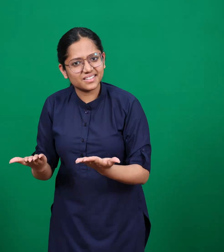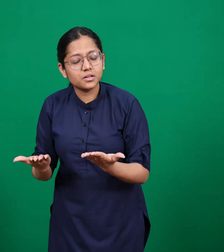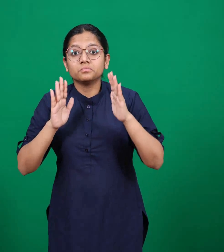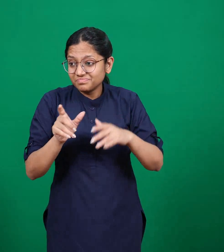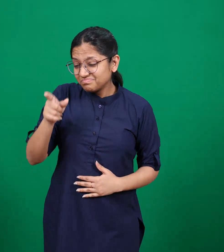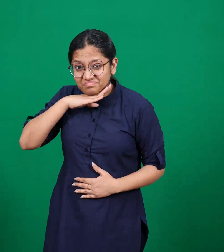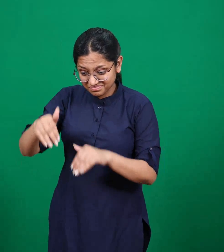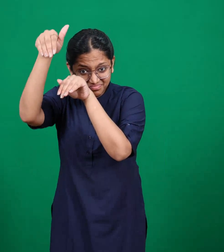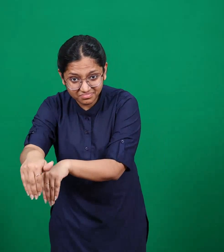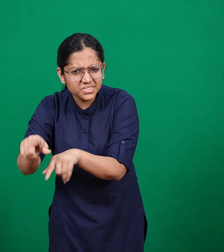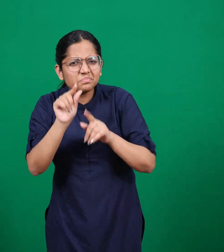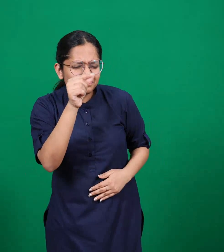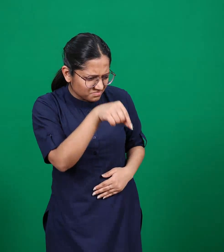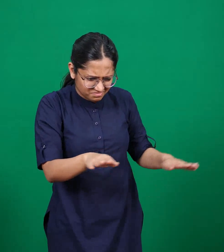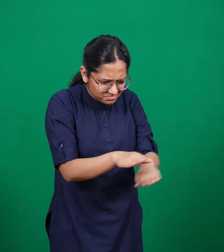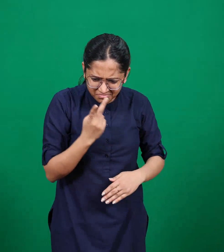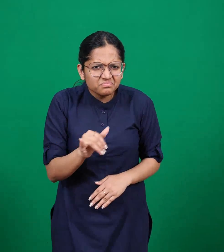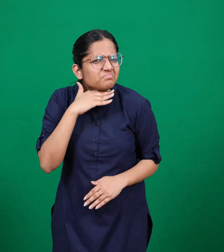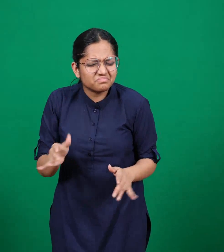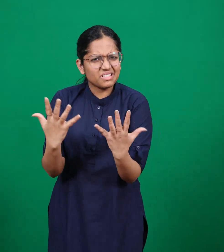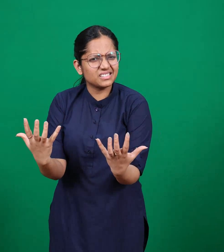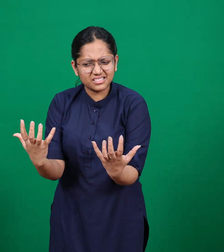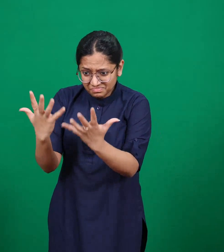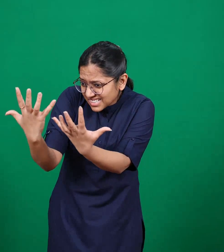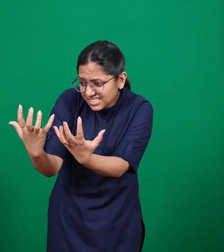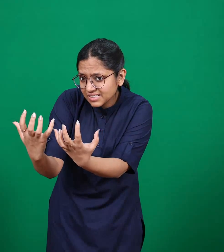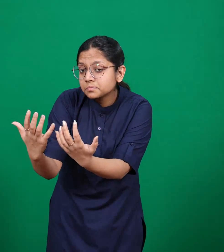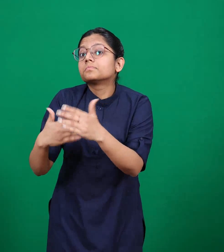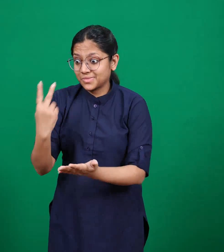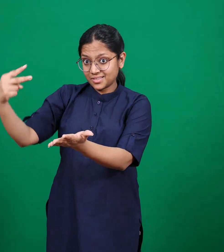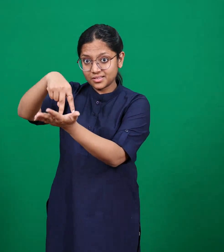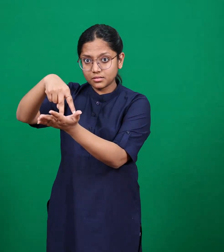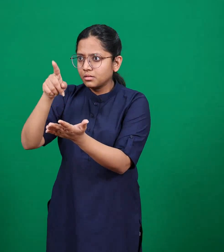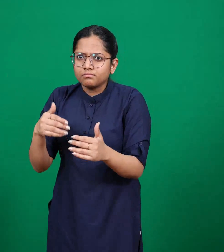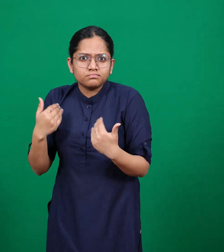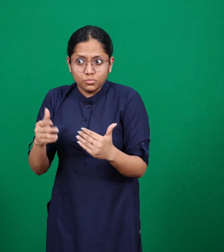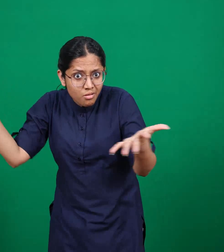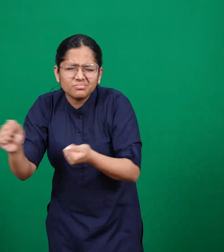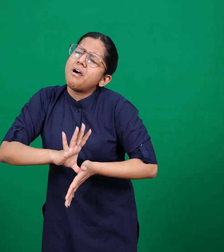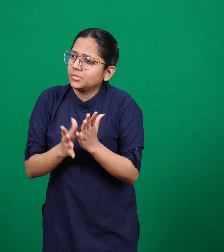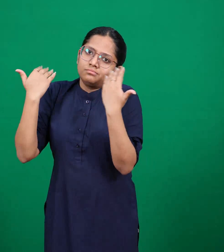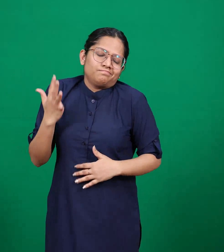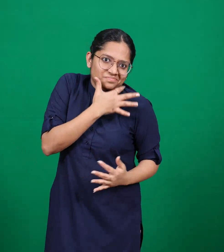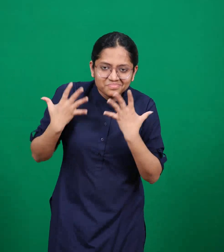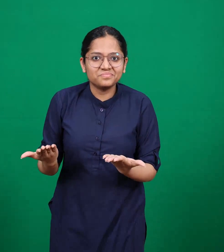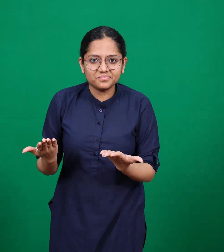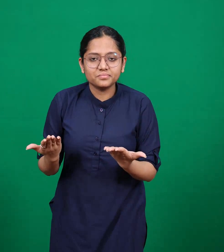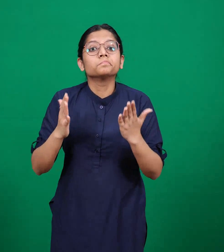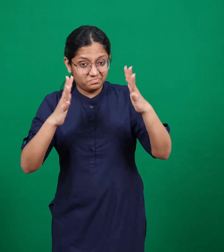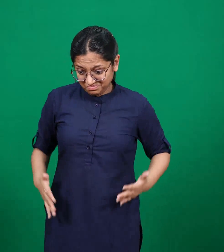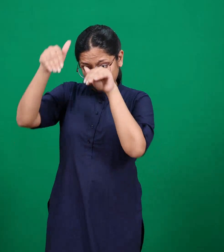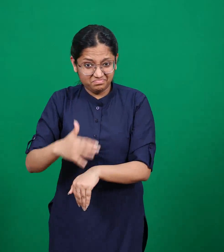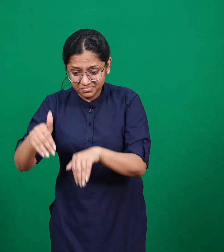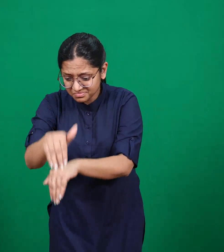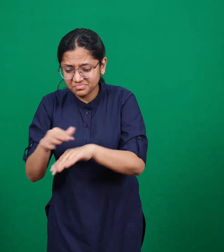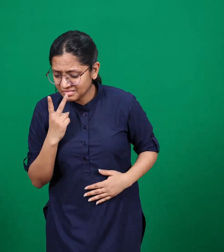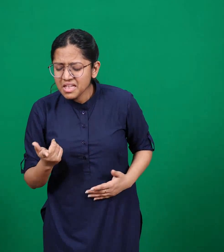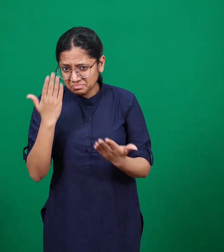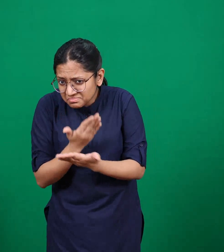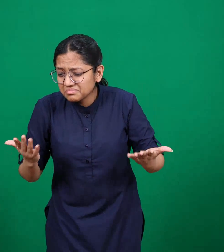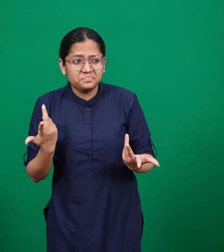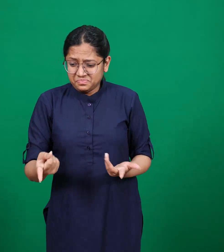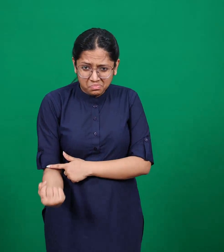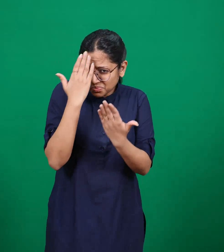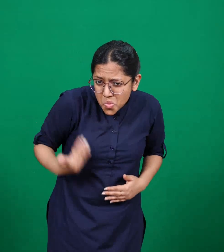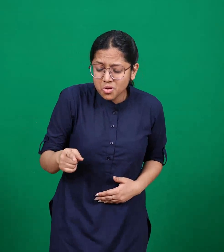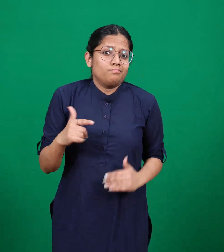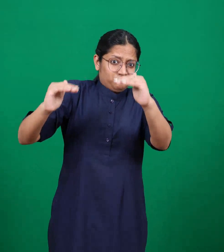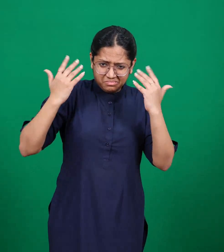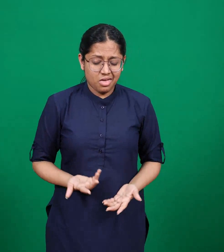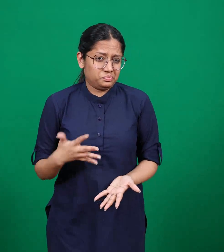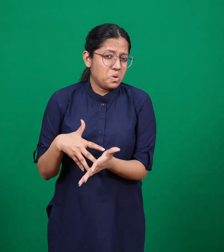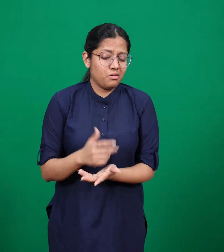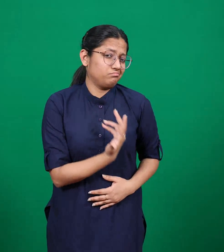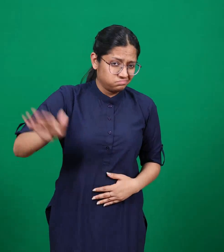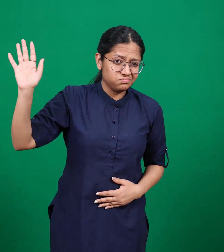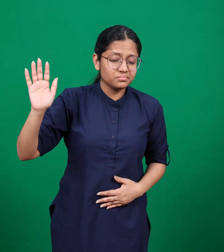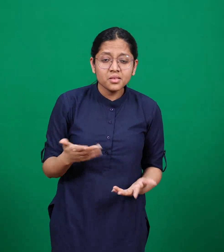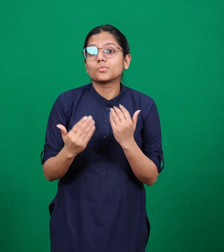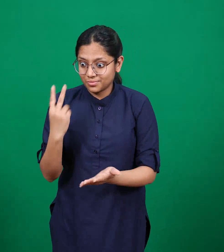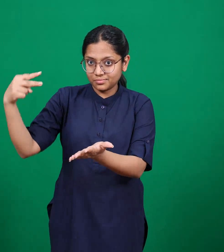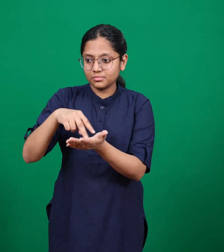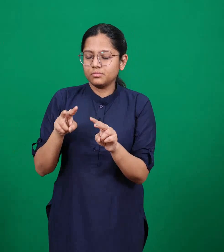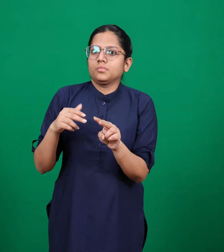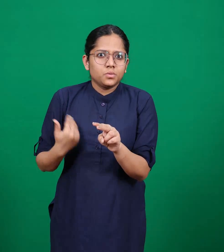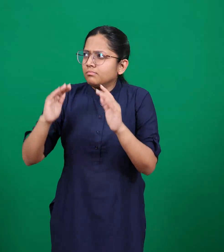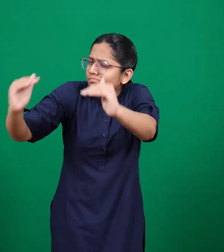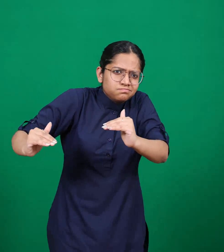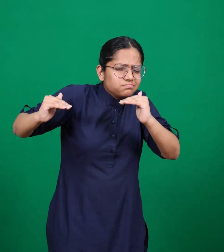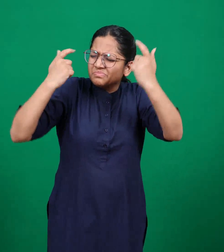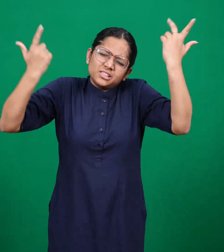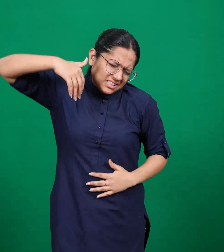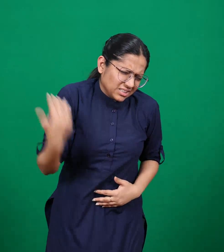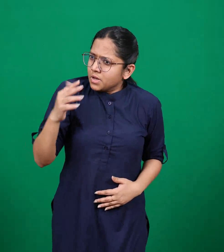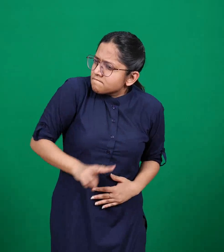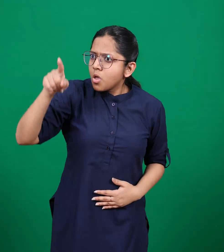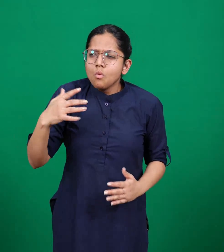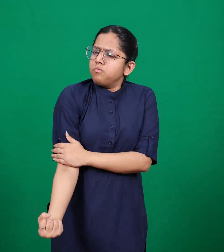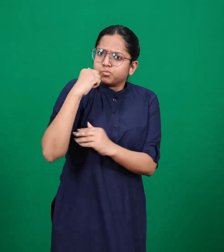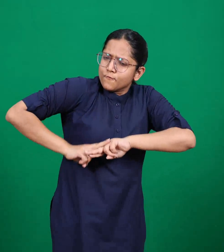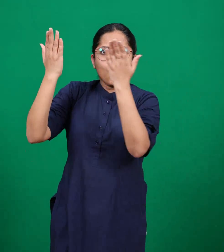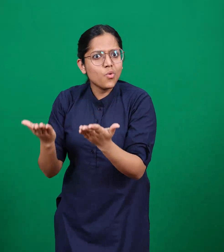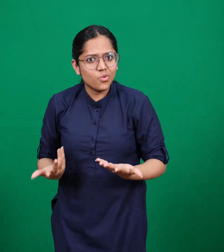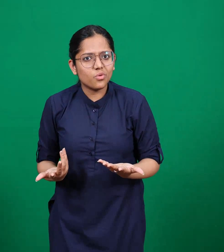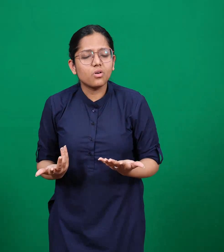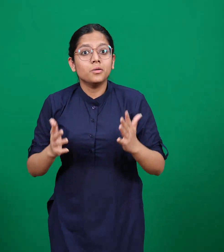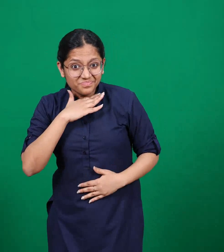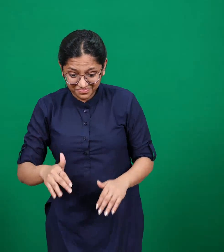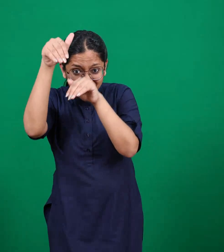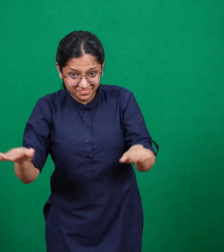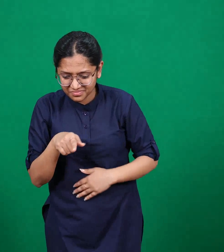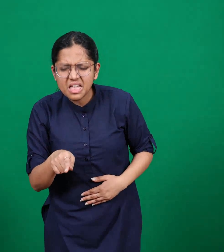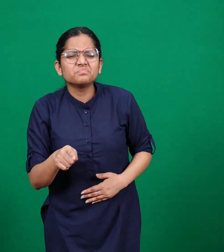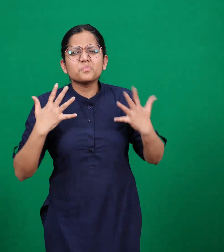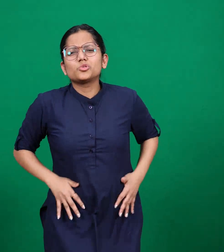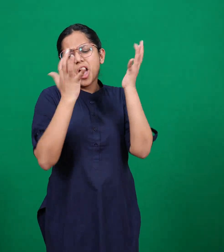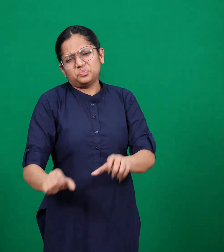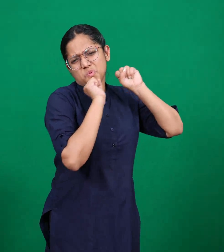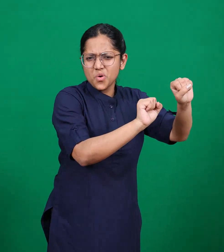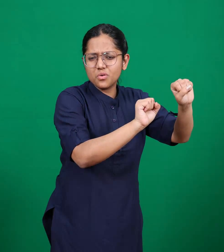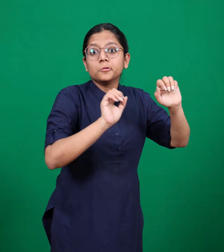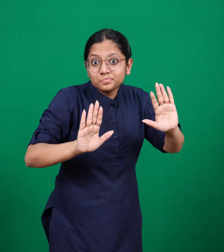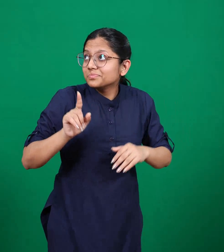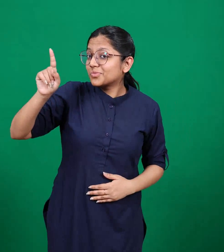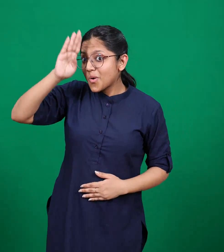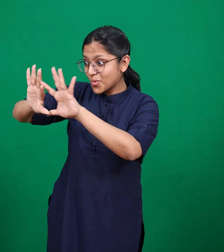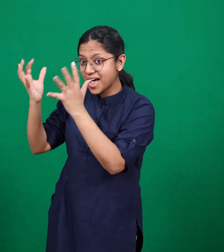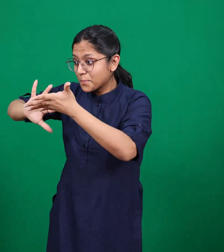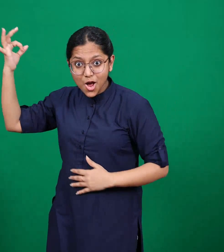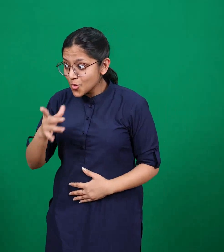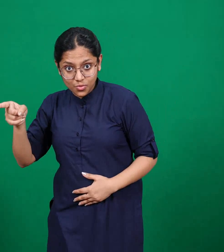So will it be with the resurrection of the dead: What is sown is perishable; it is raised imperishable. It is sown in dishonor; it is raised in glory. It is sown in weakness; it is raised in power. It is sown a natural body;